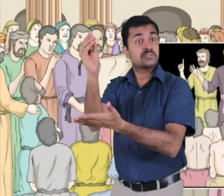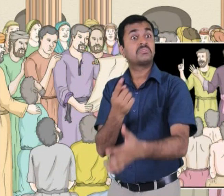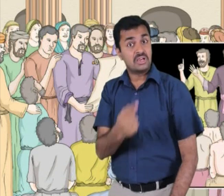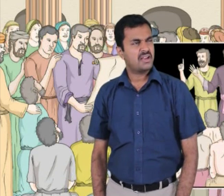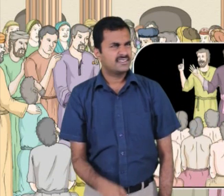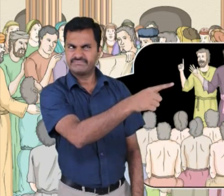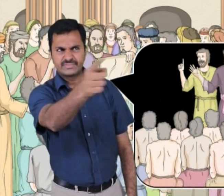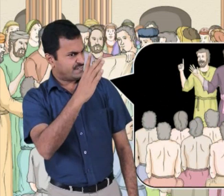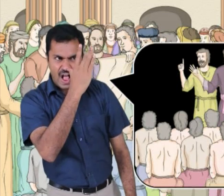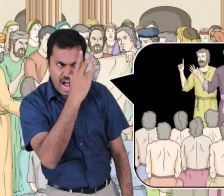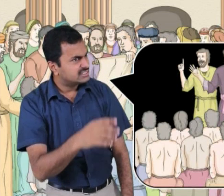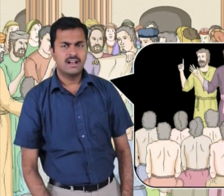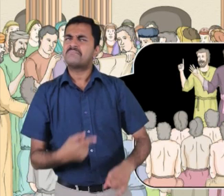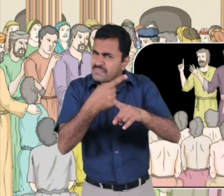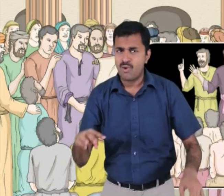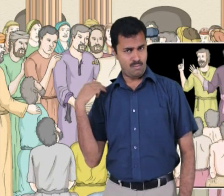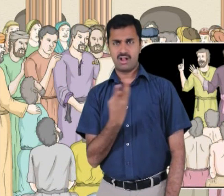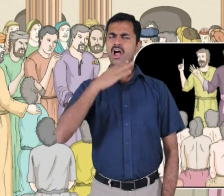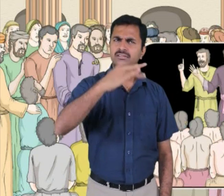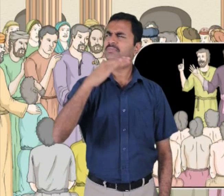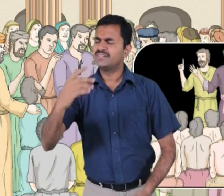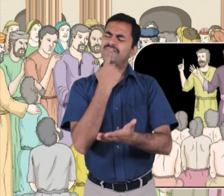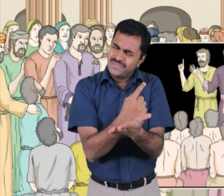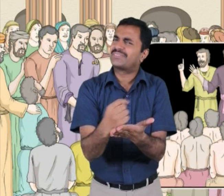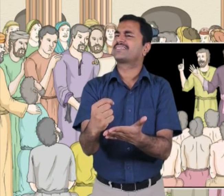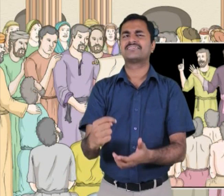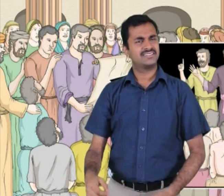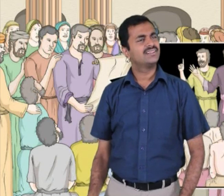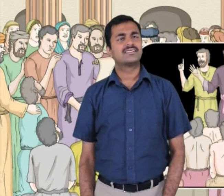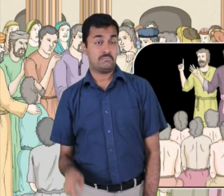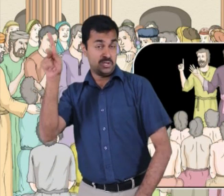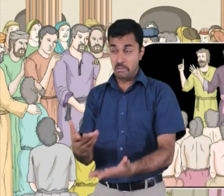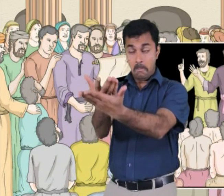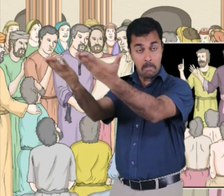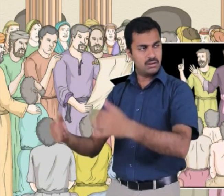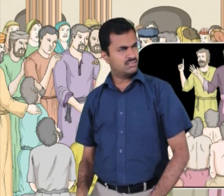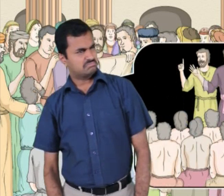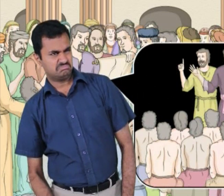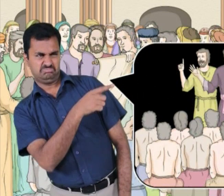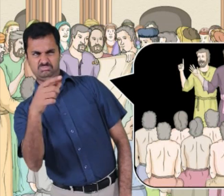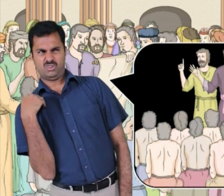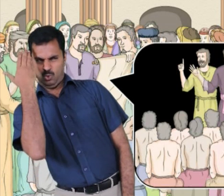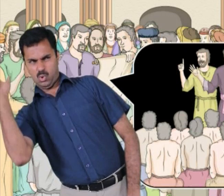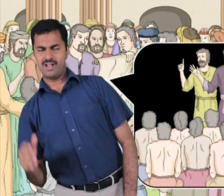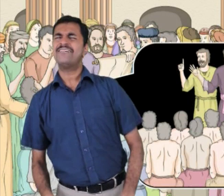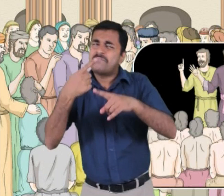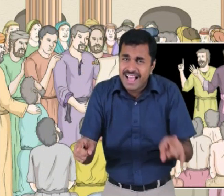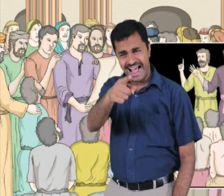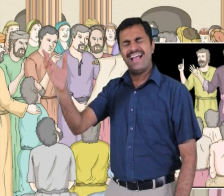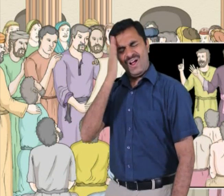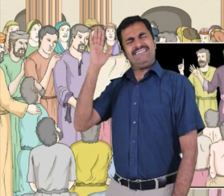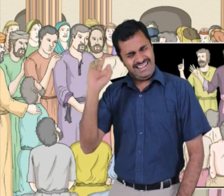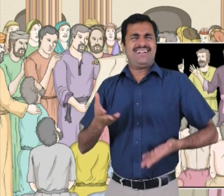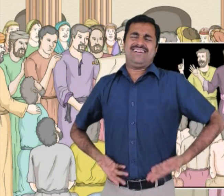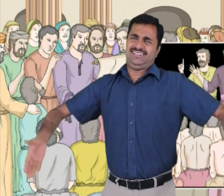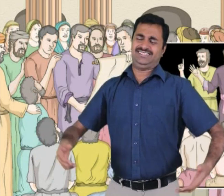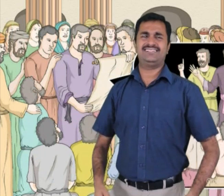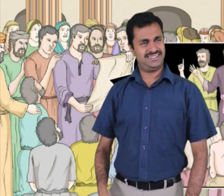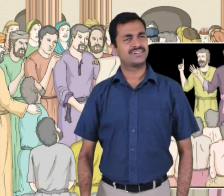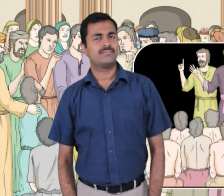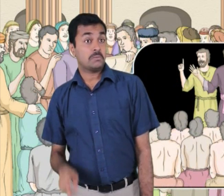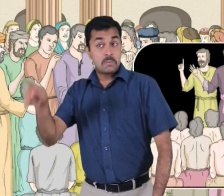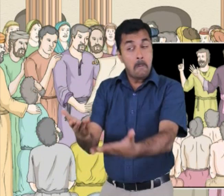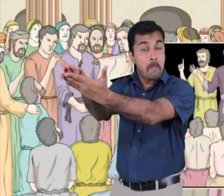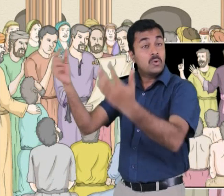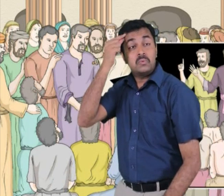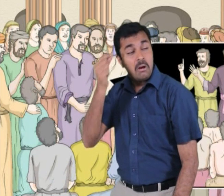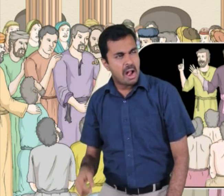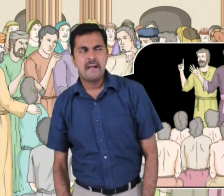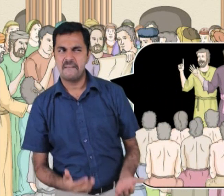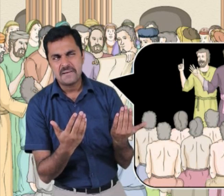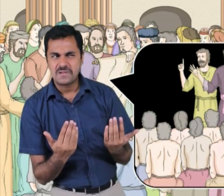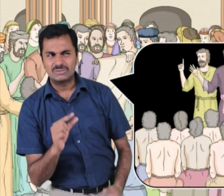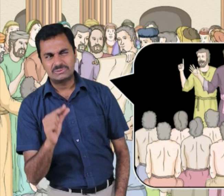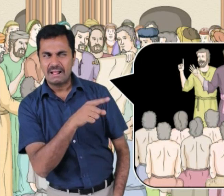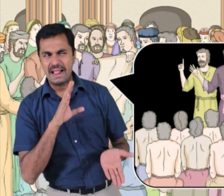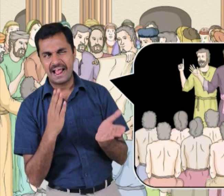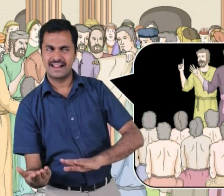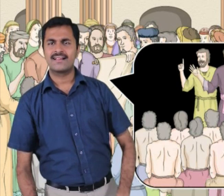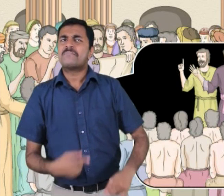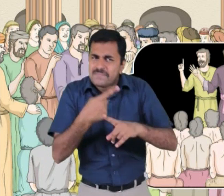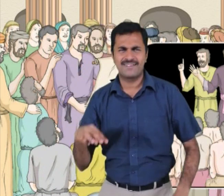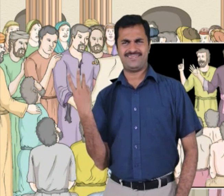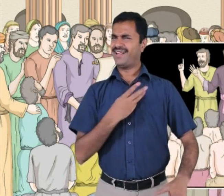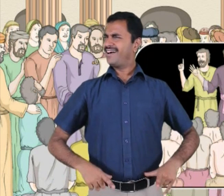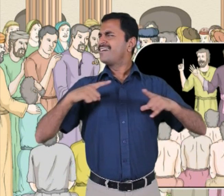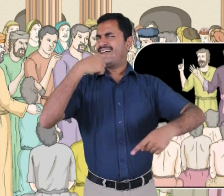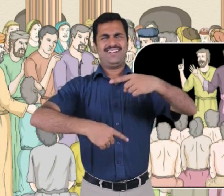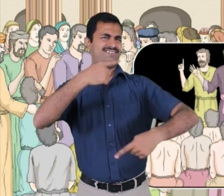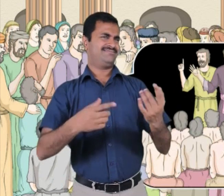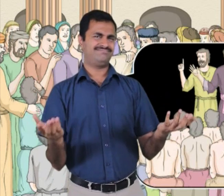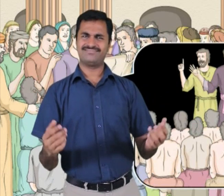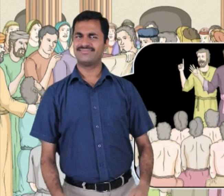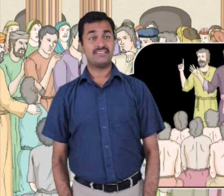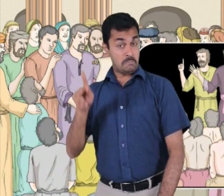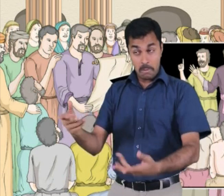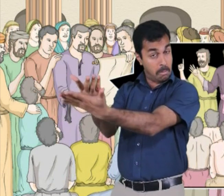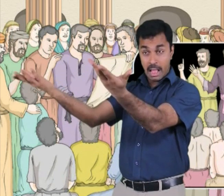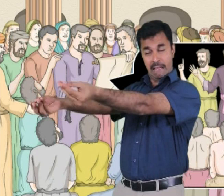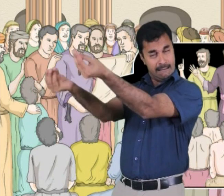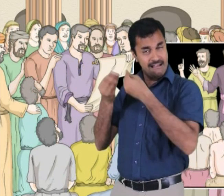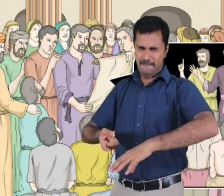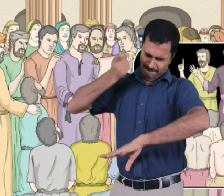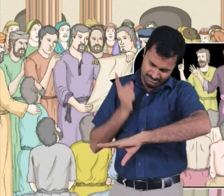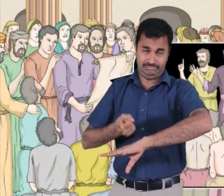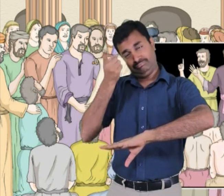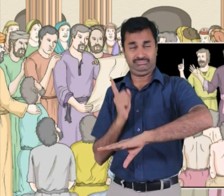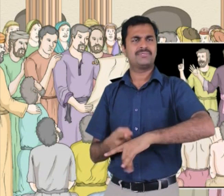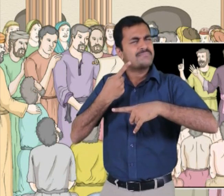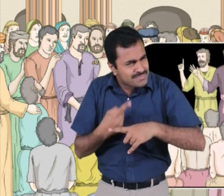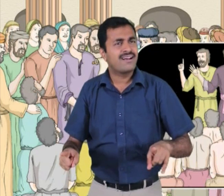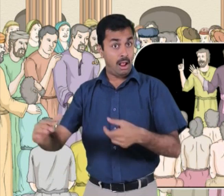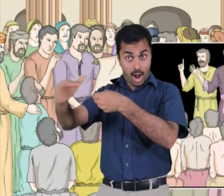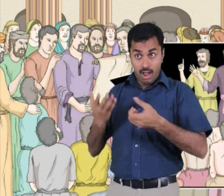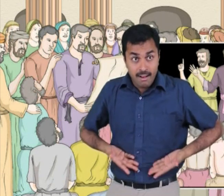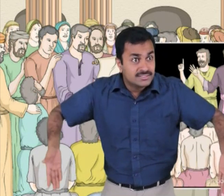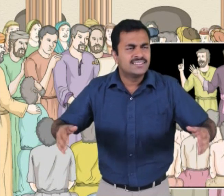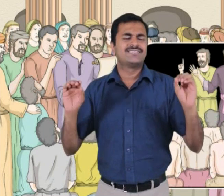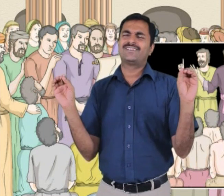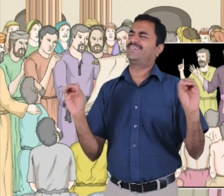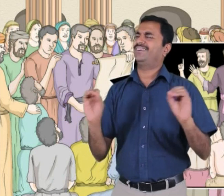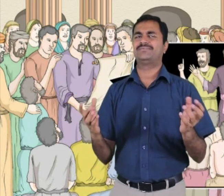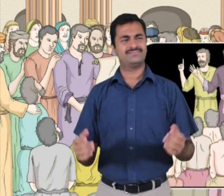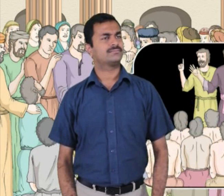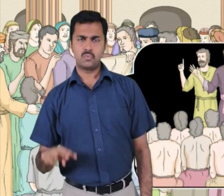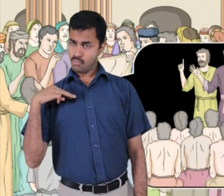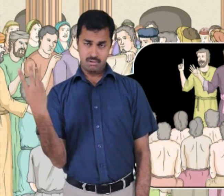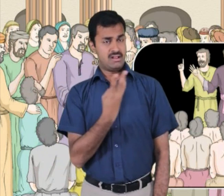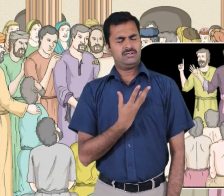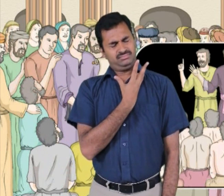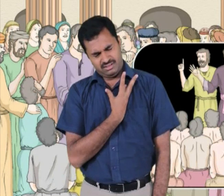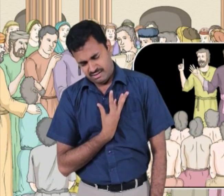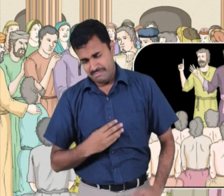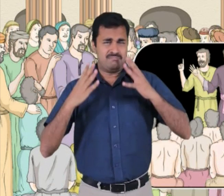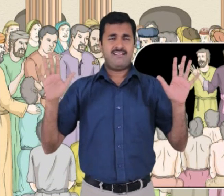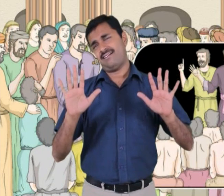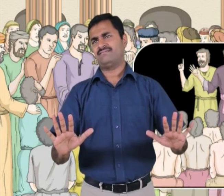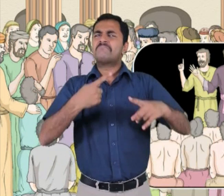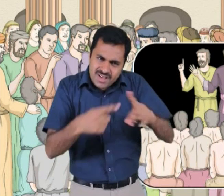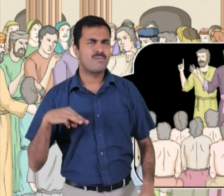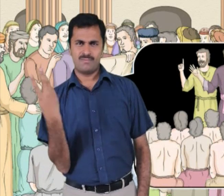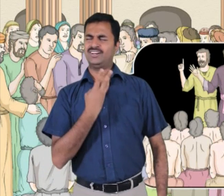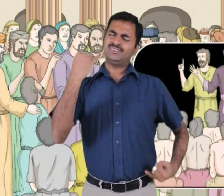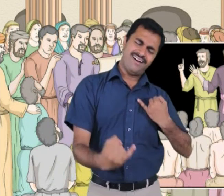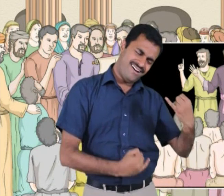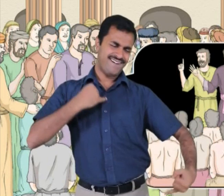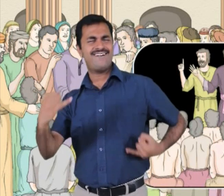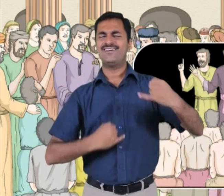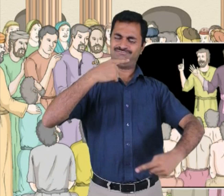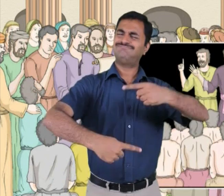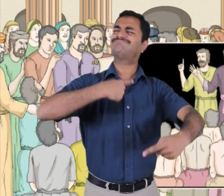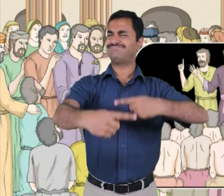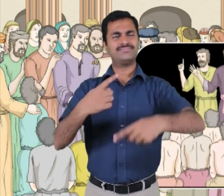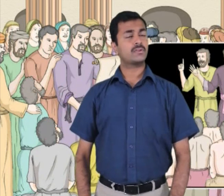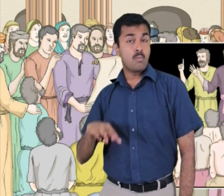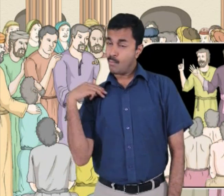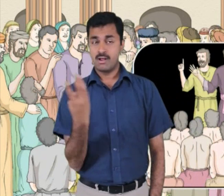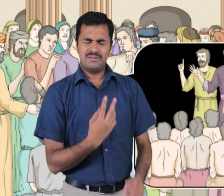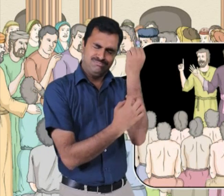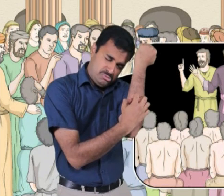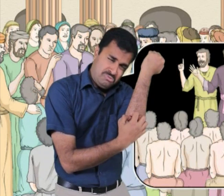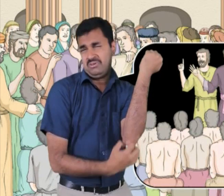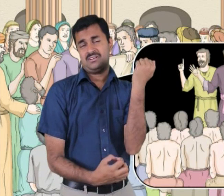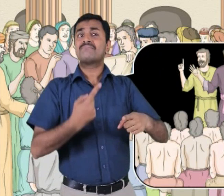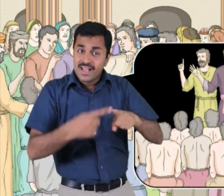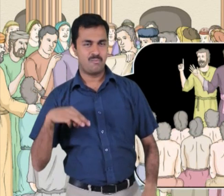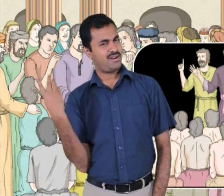viewed as imposters, yet genuine; as unknown, yet well-known; dying, and yet we live on; punished, yet not killed;